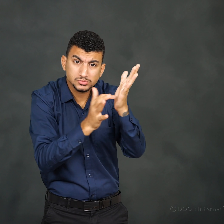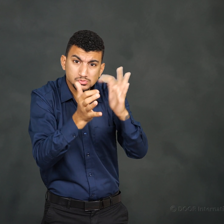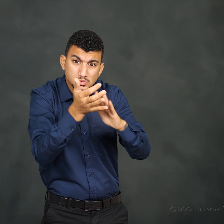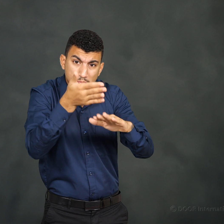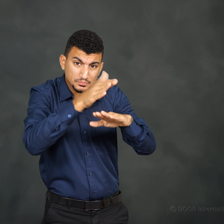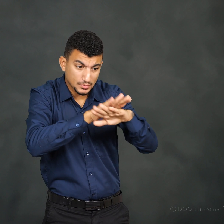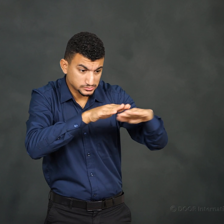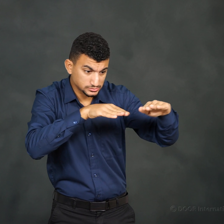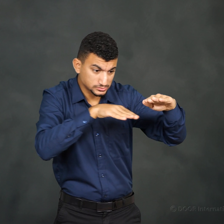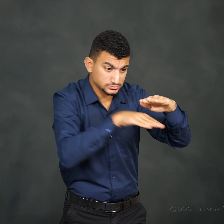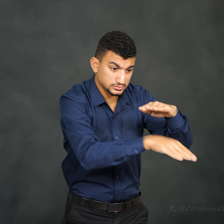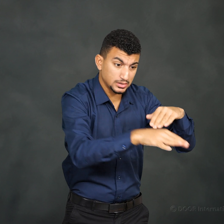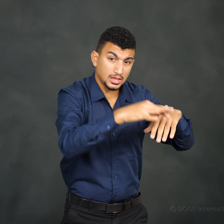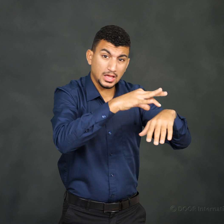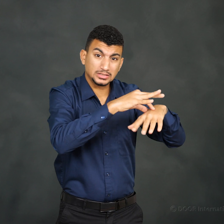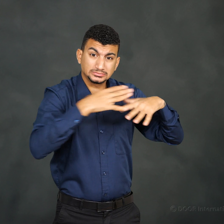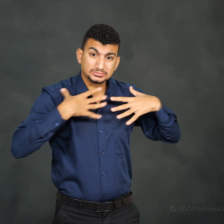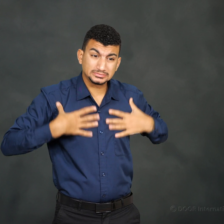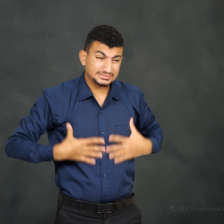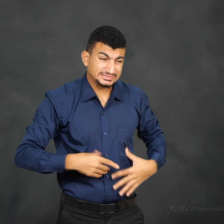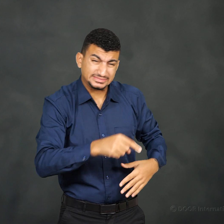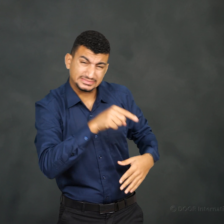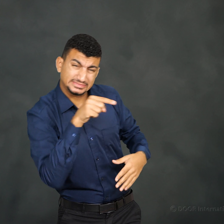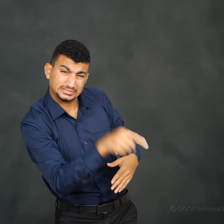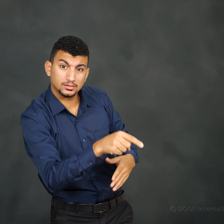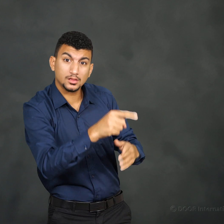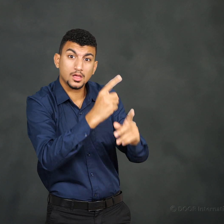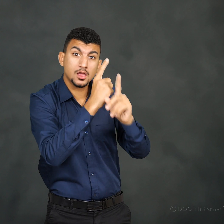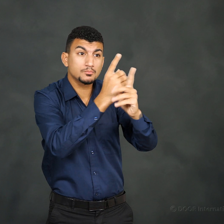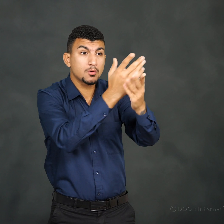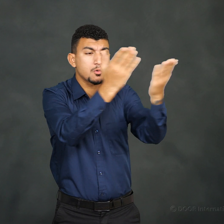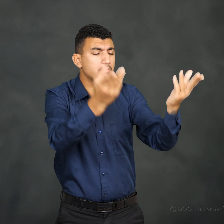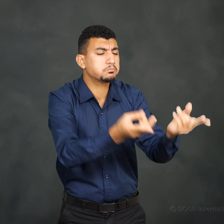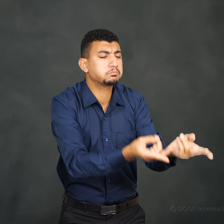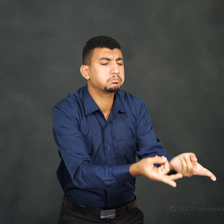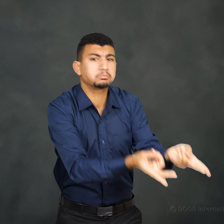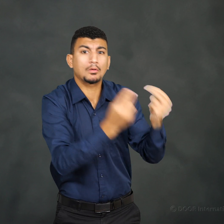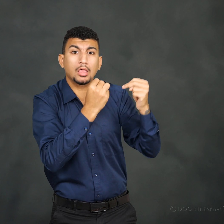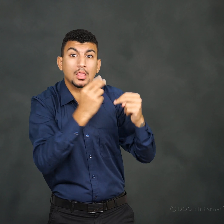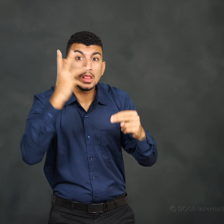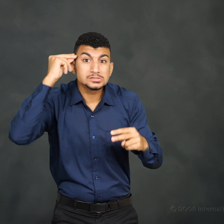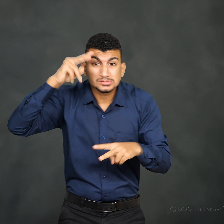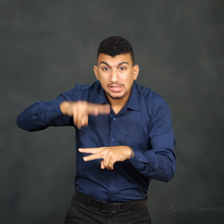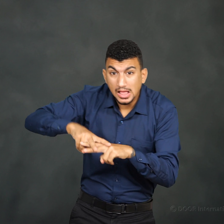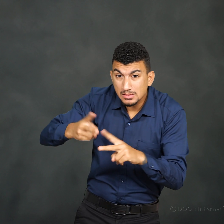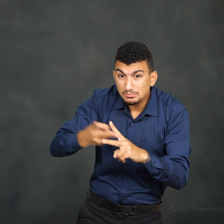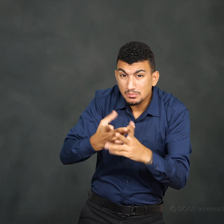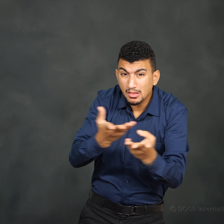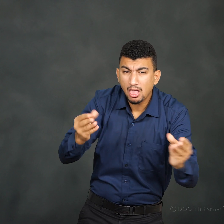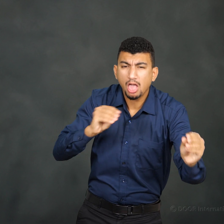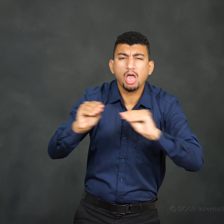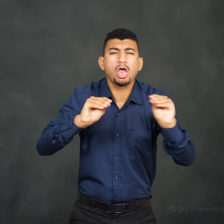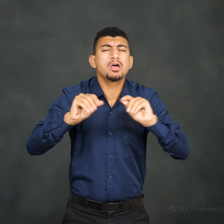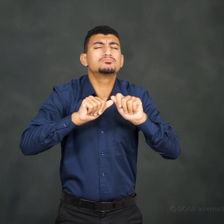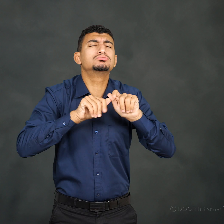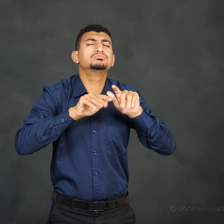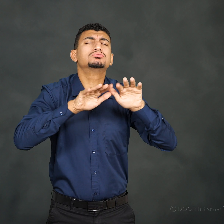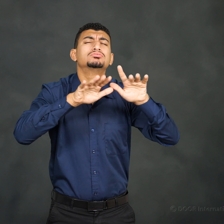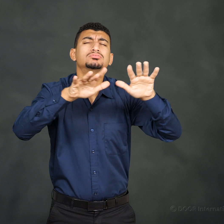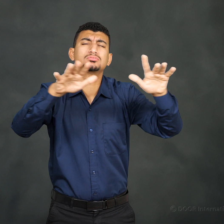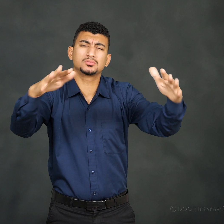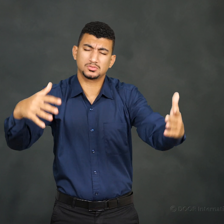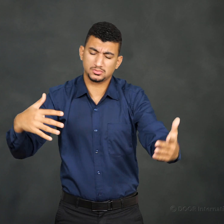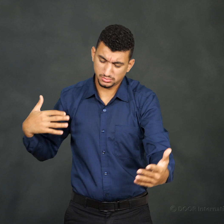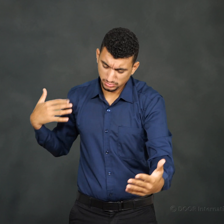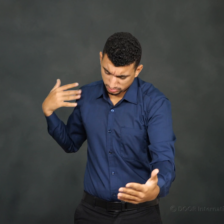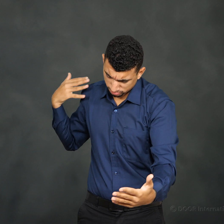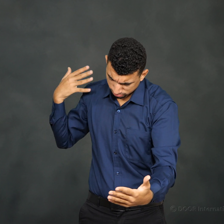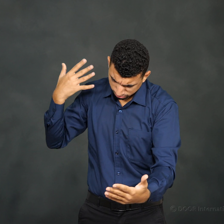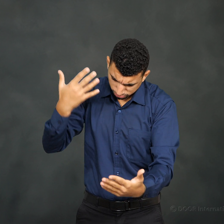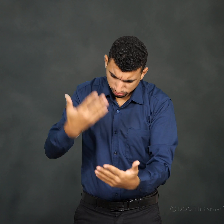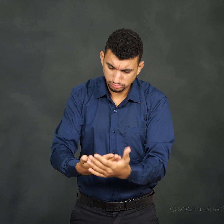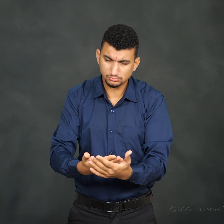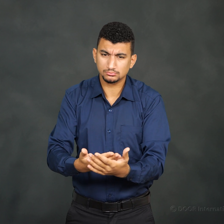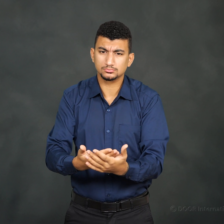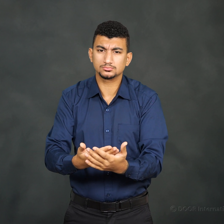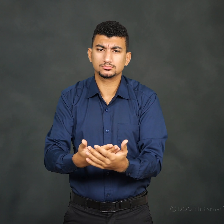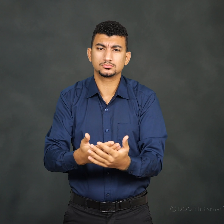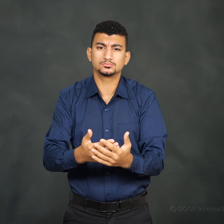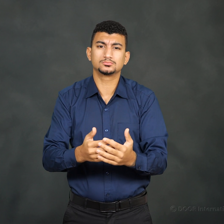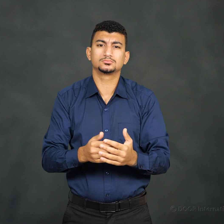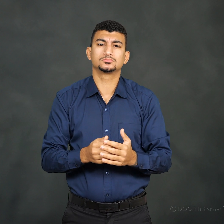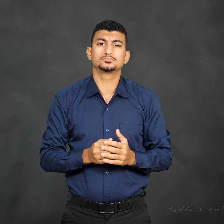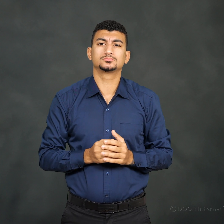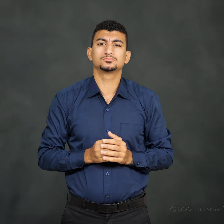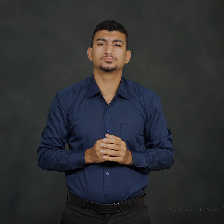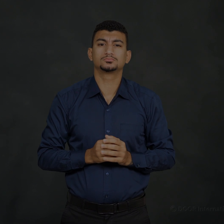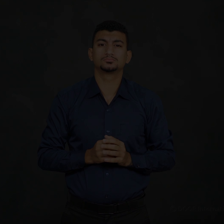And this account has been circulated among the Jews to this very day.